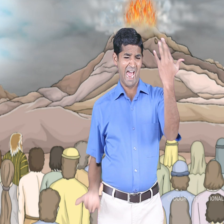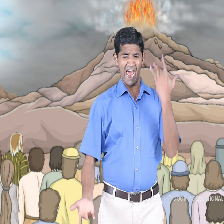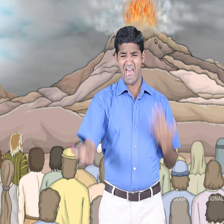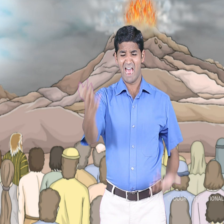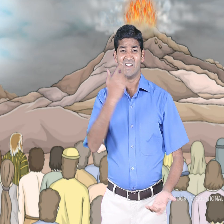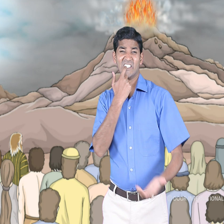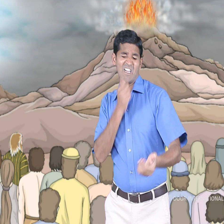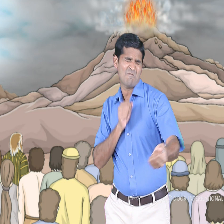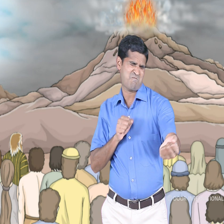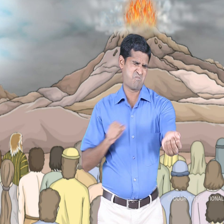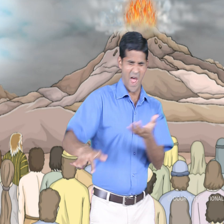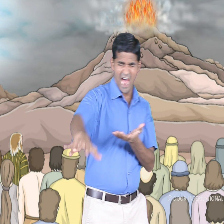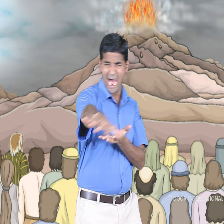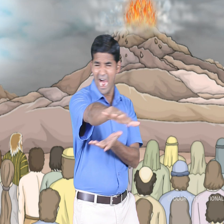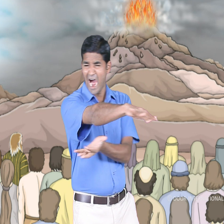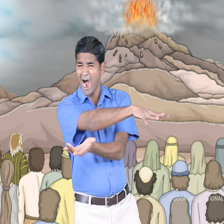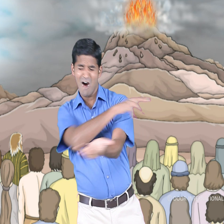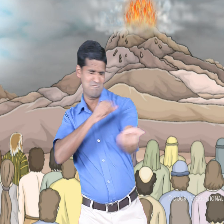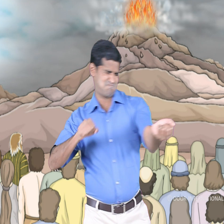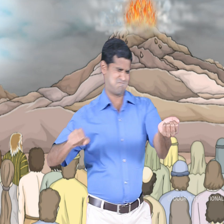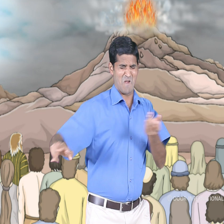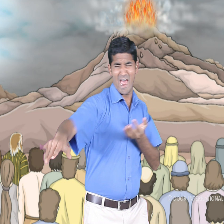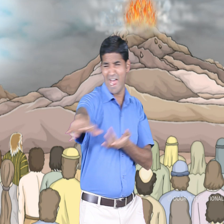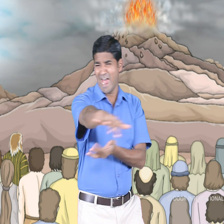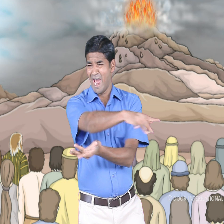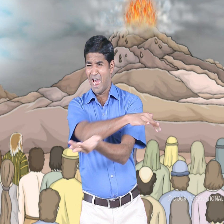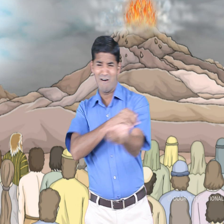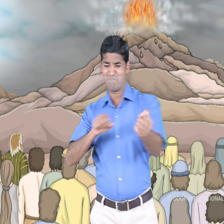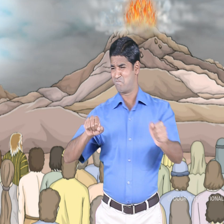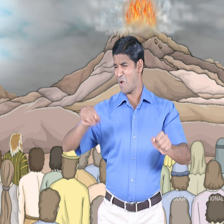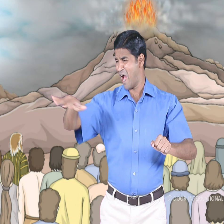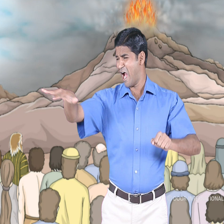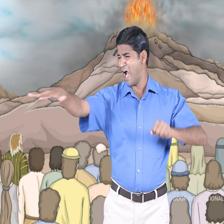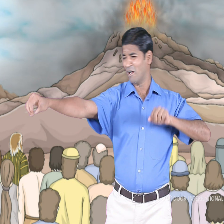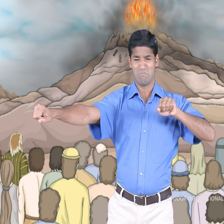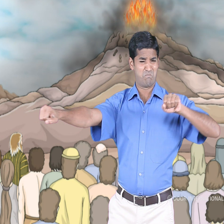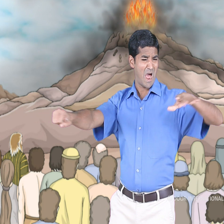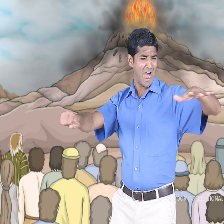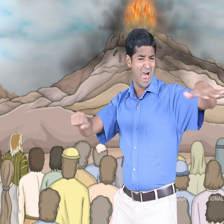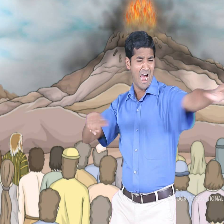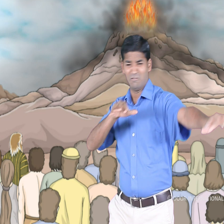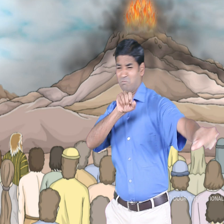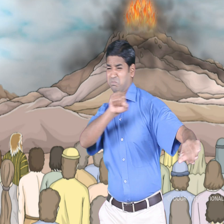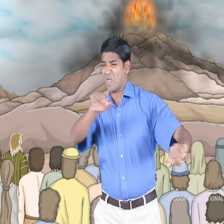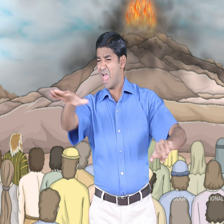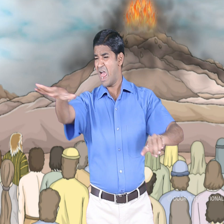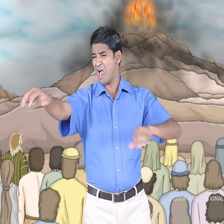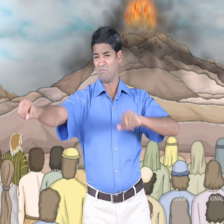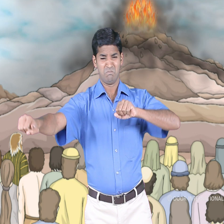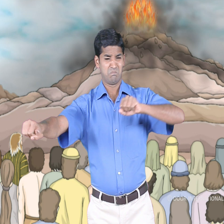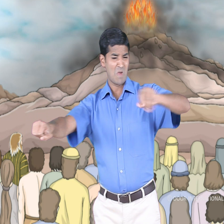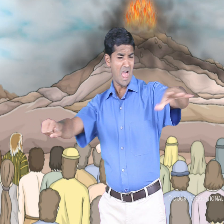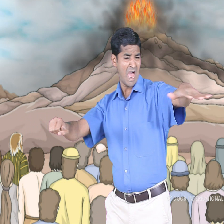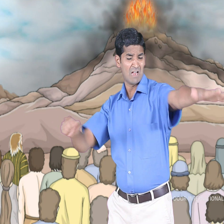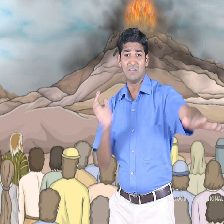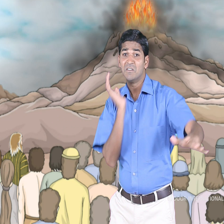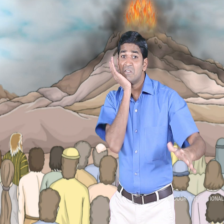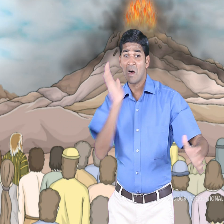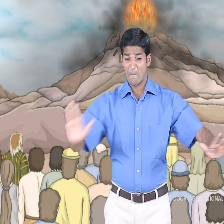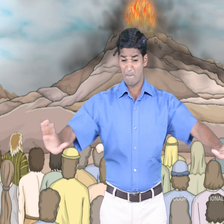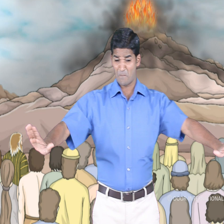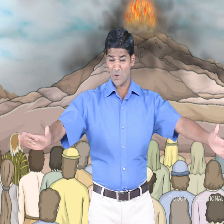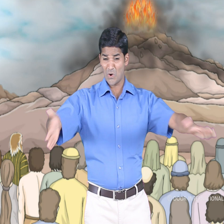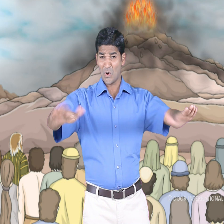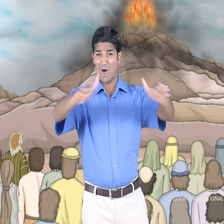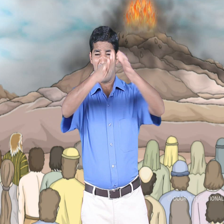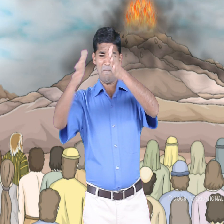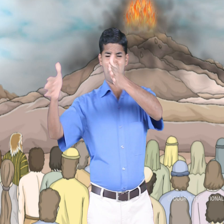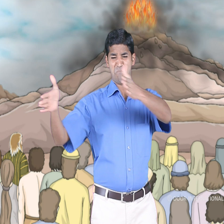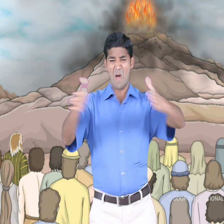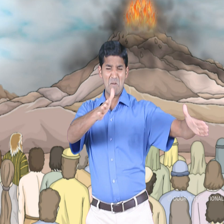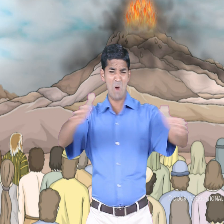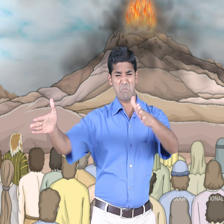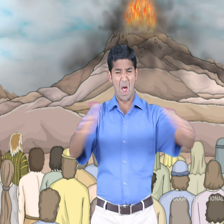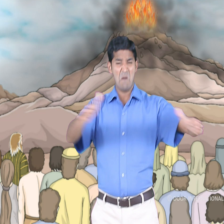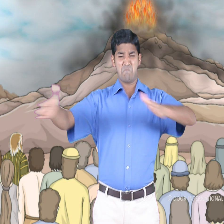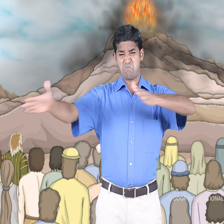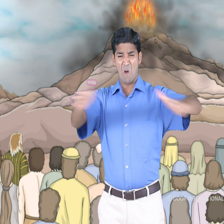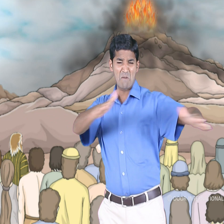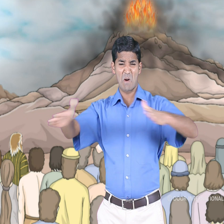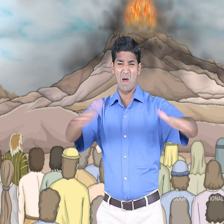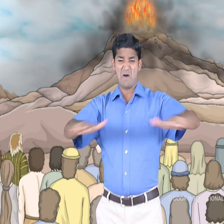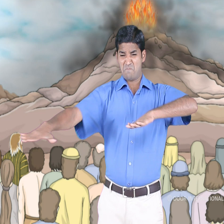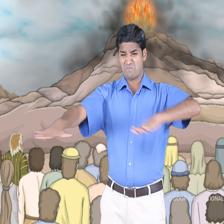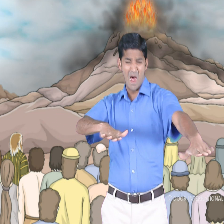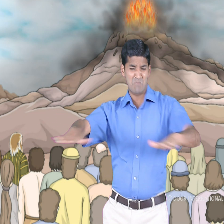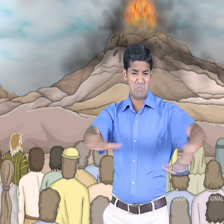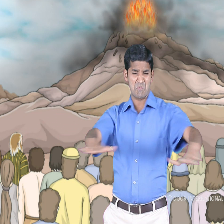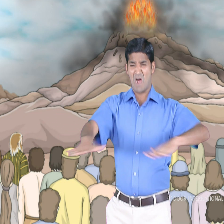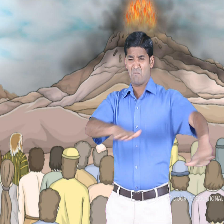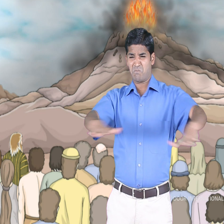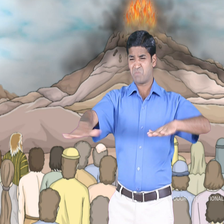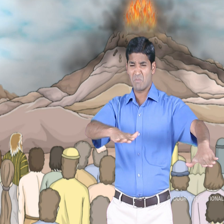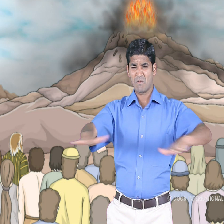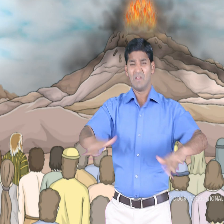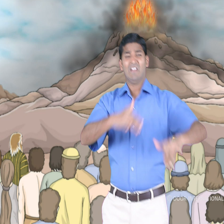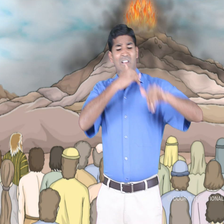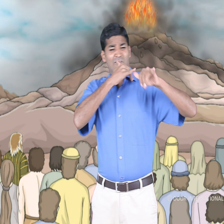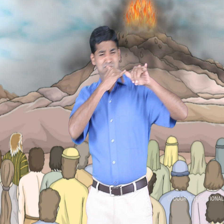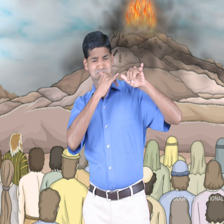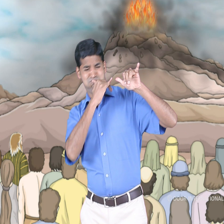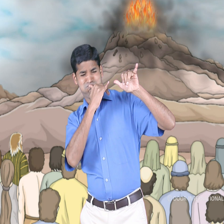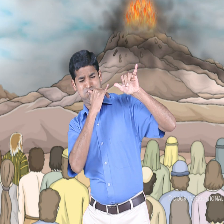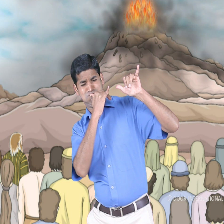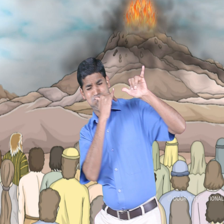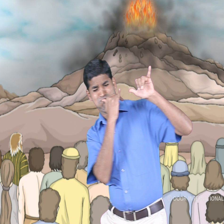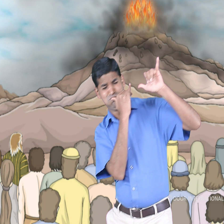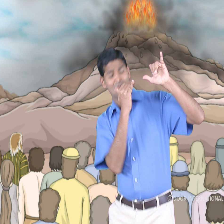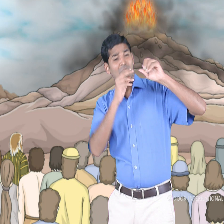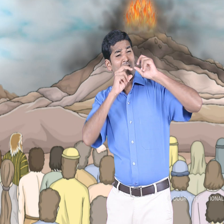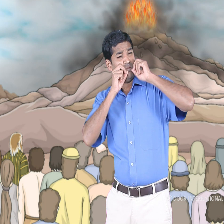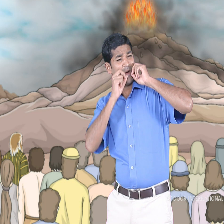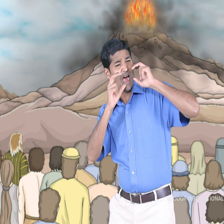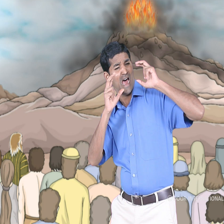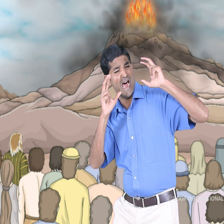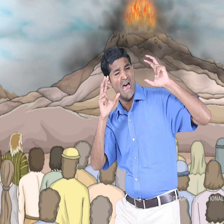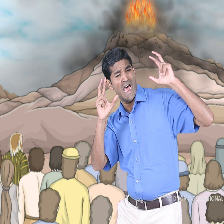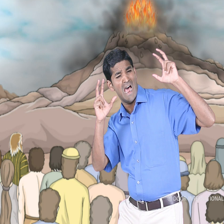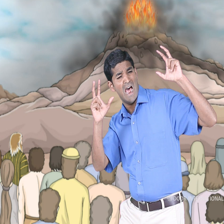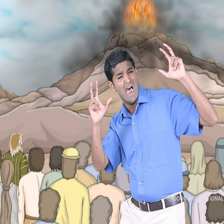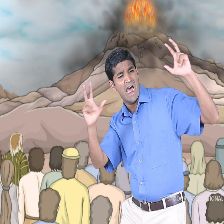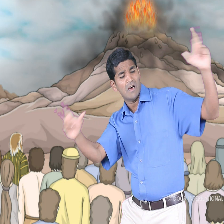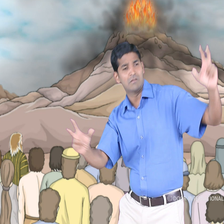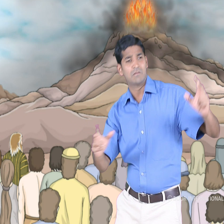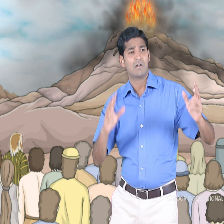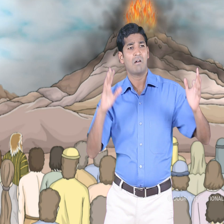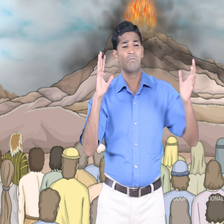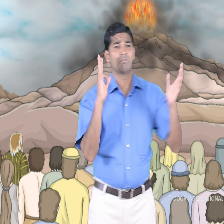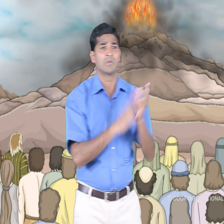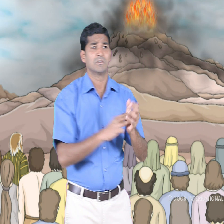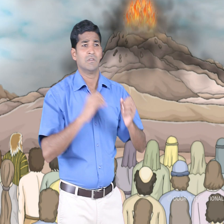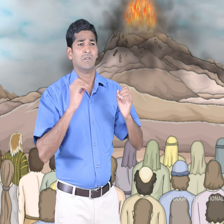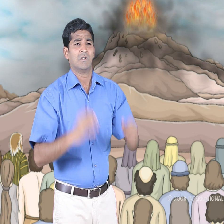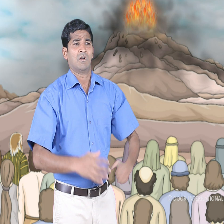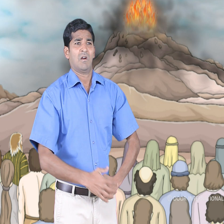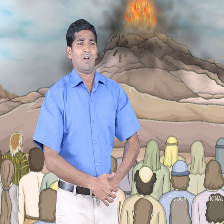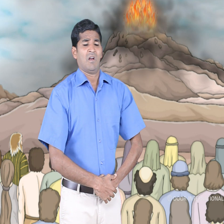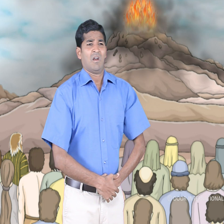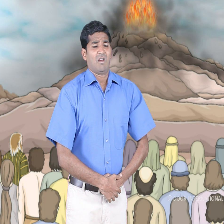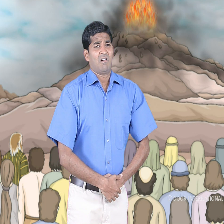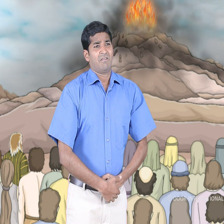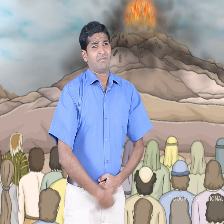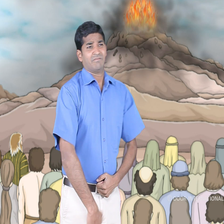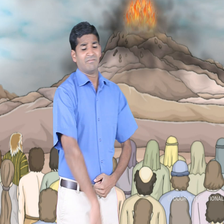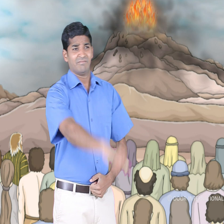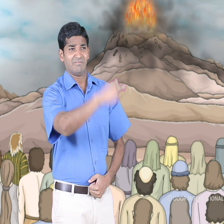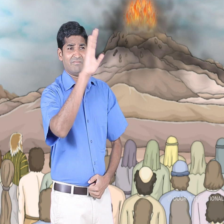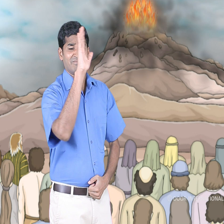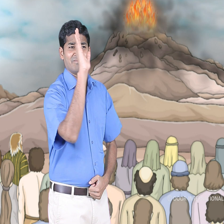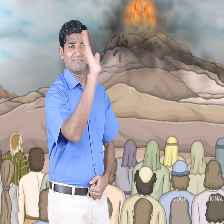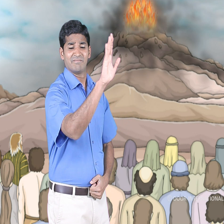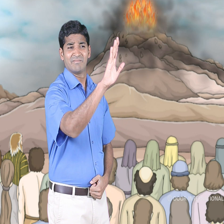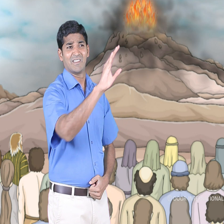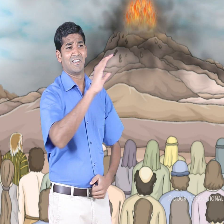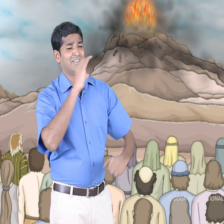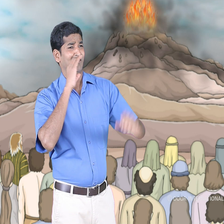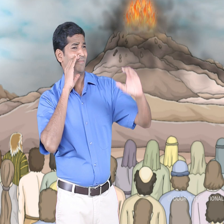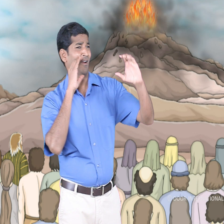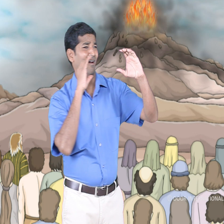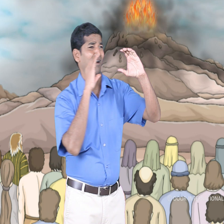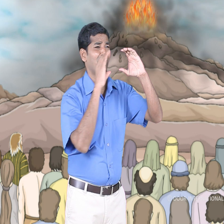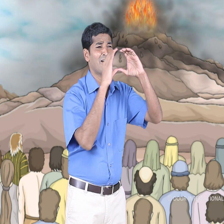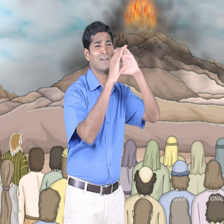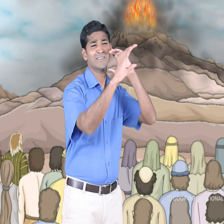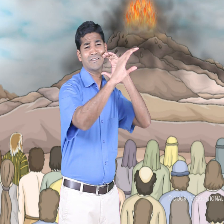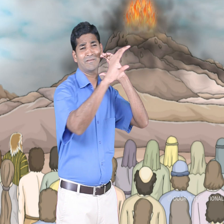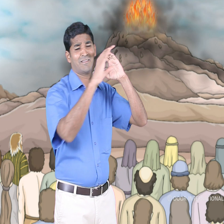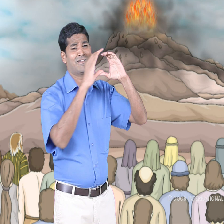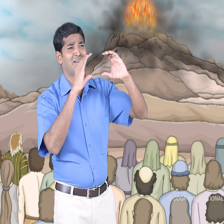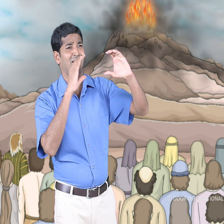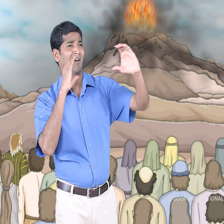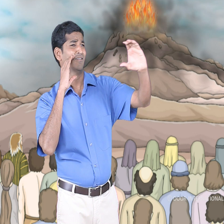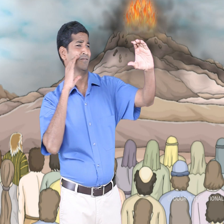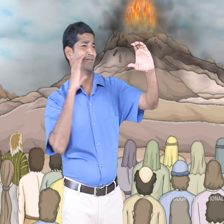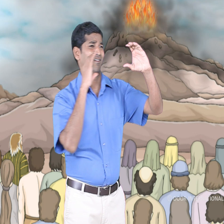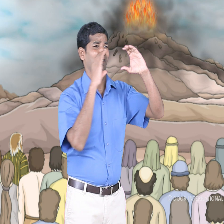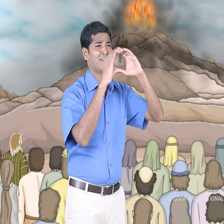And the smoke rose like the smoke of a furnace, and the whole mountain quaked violently.